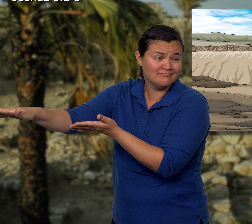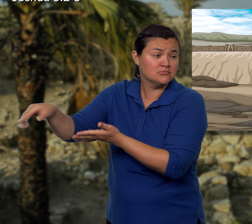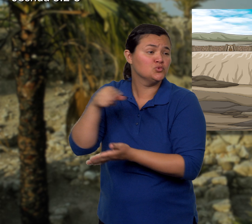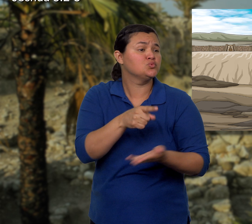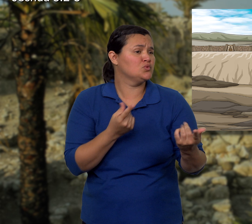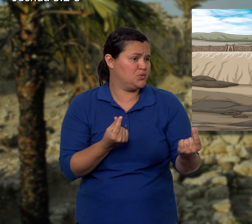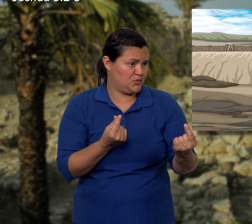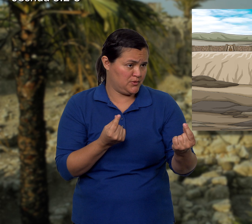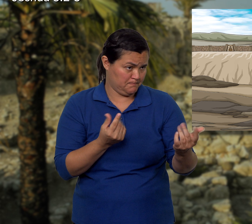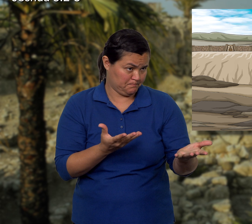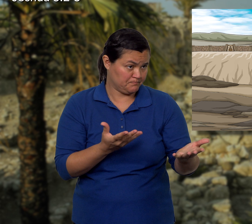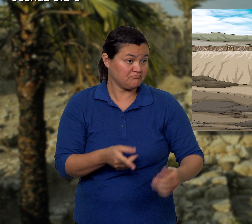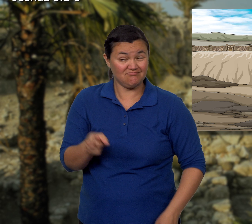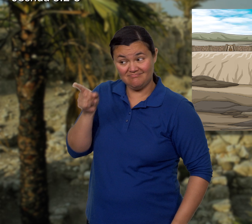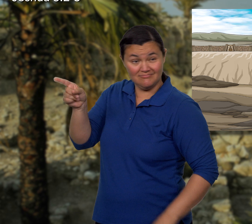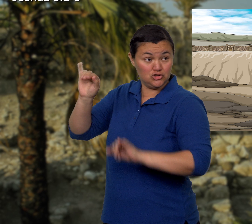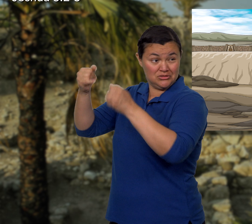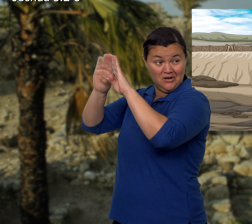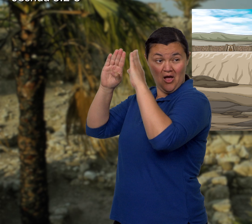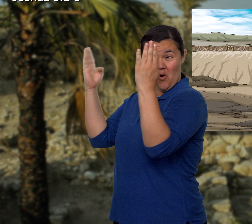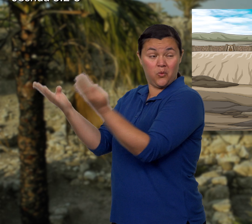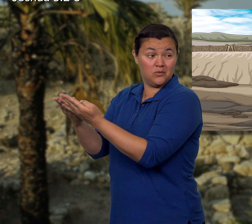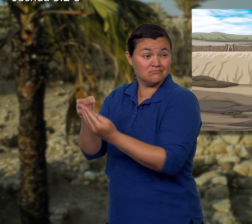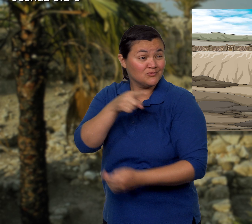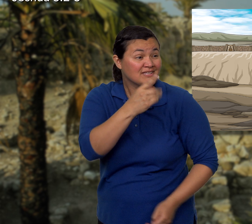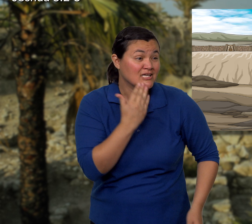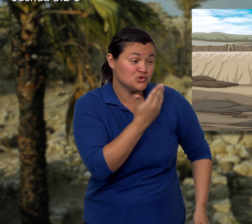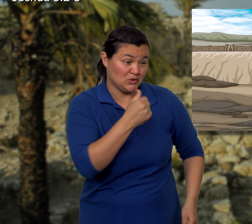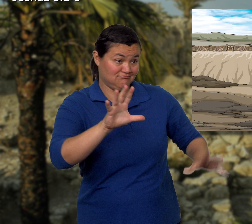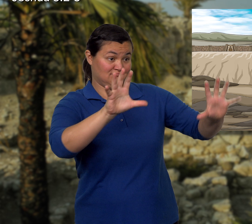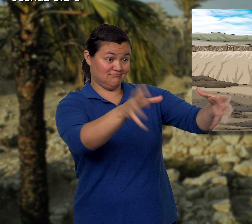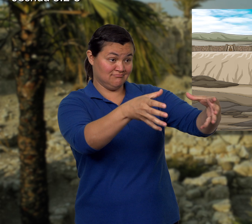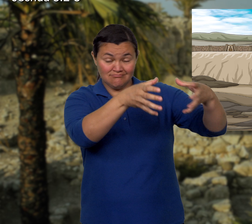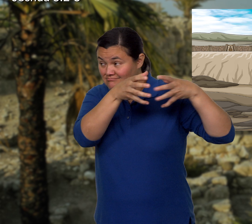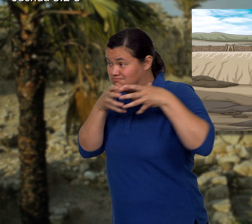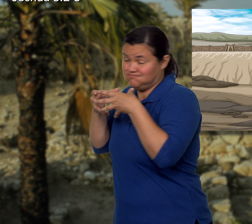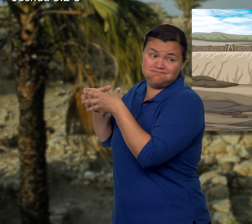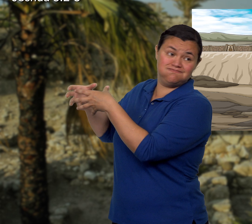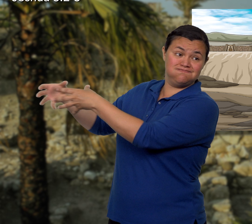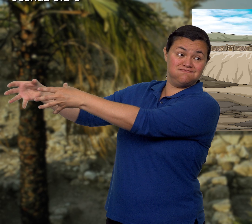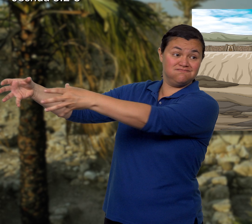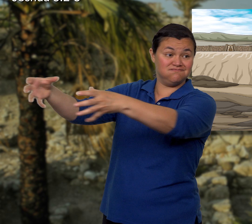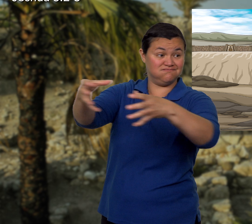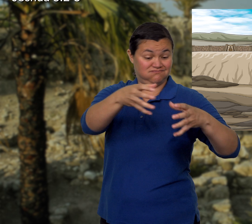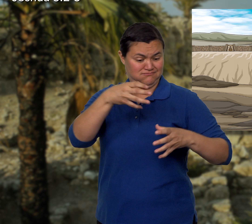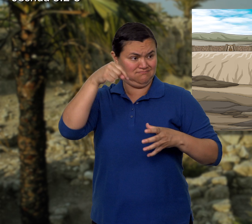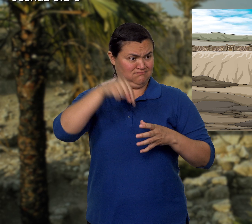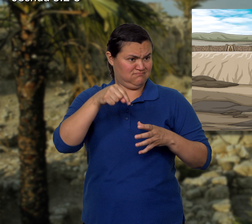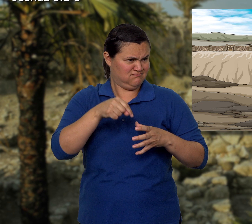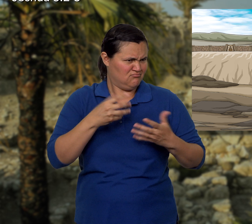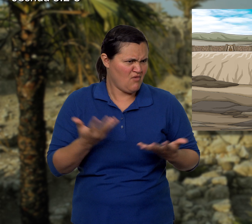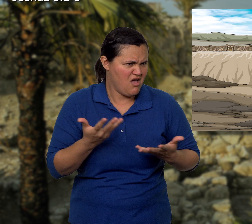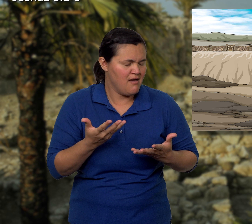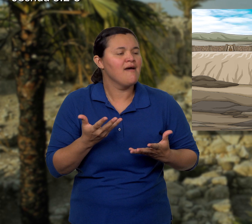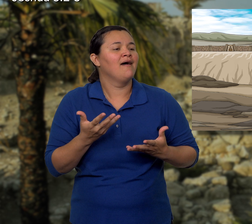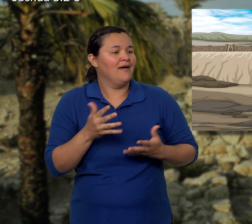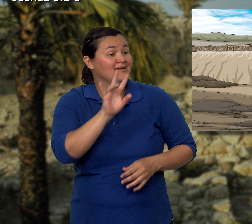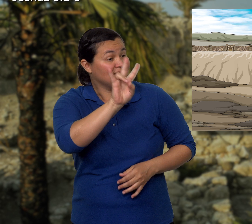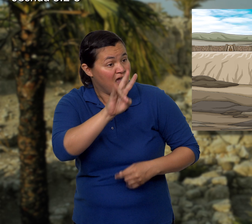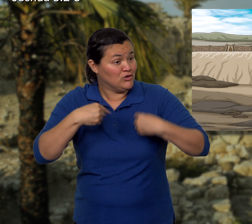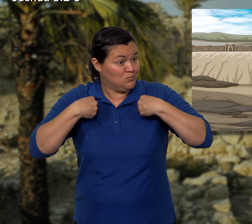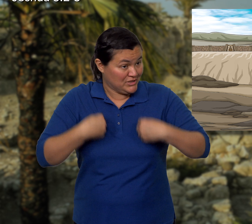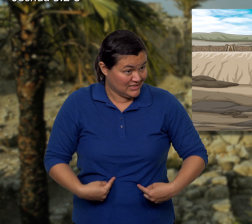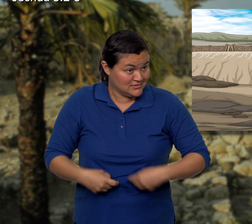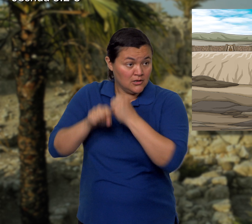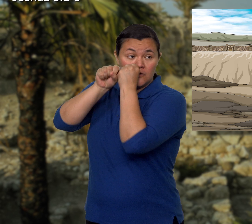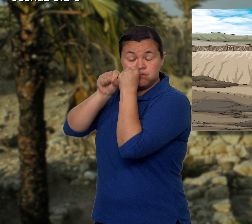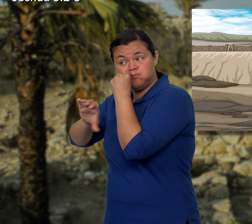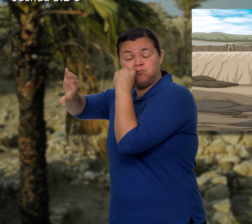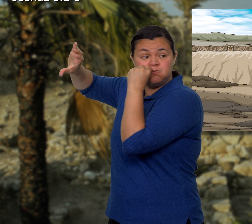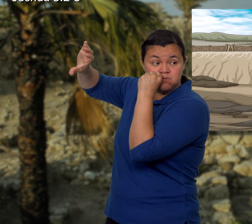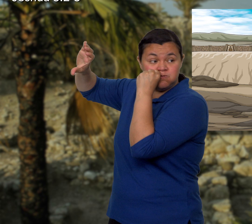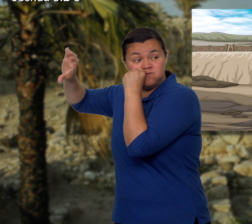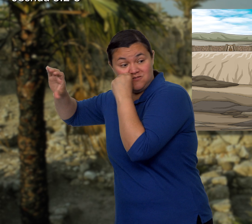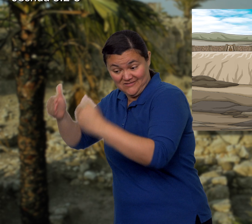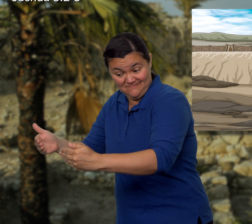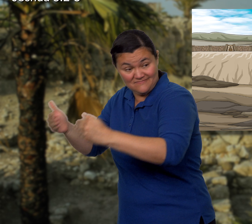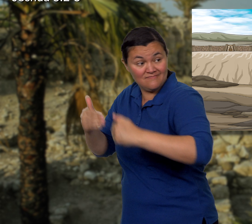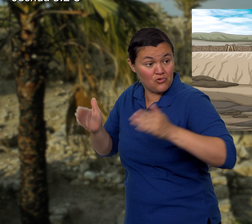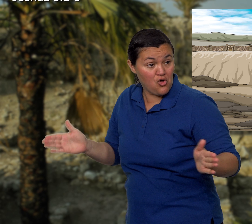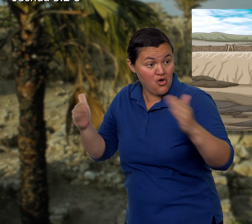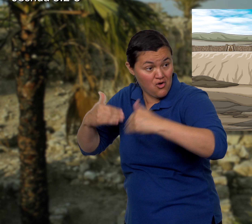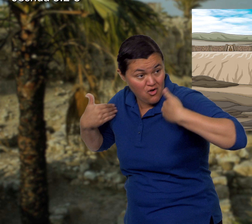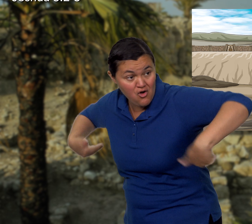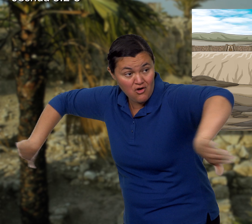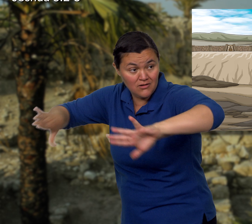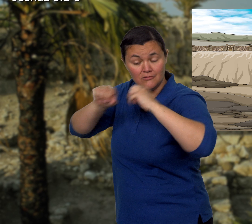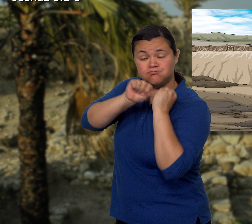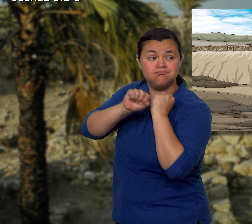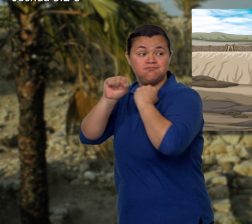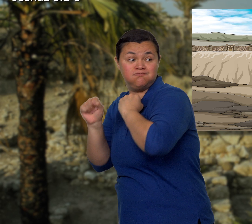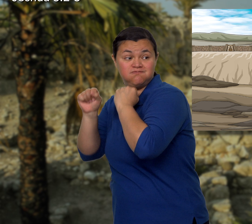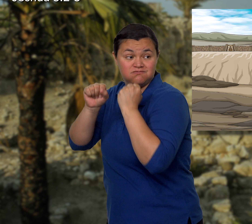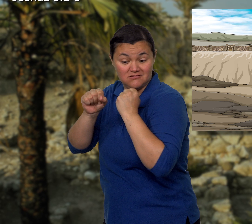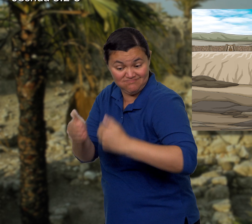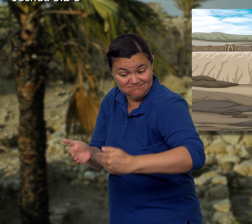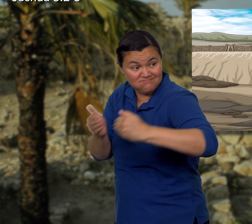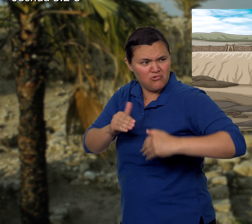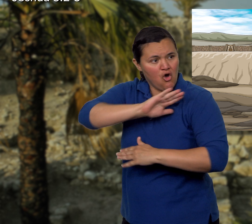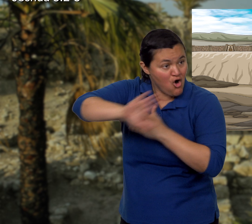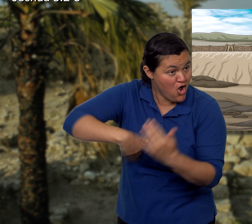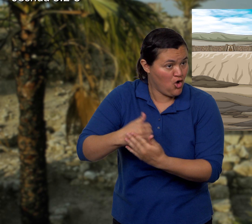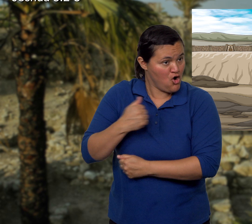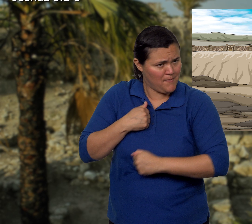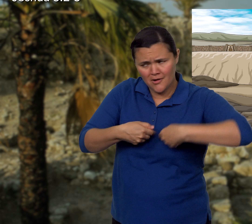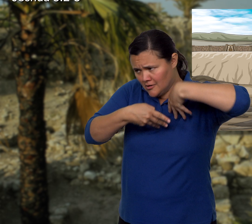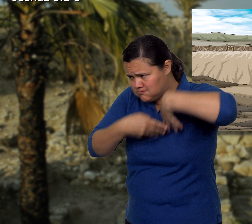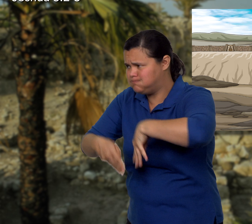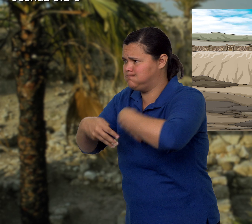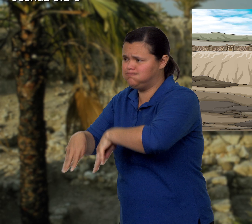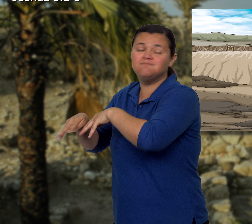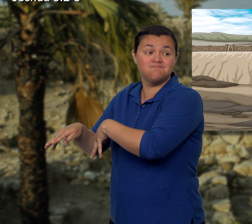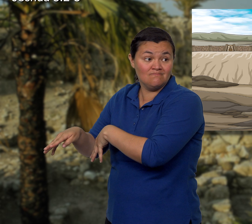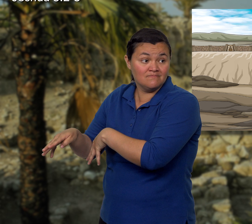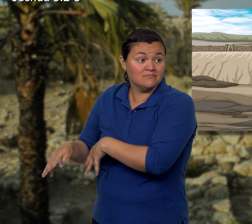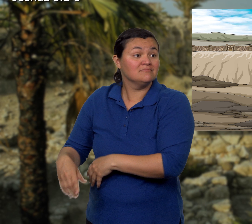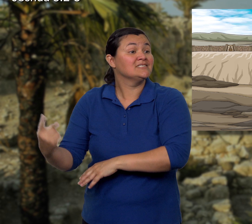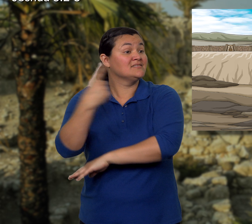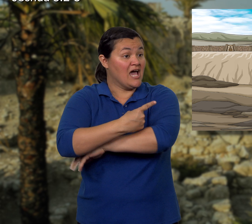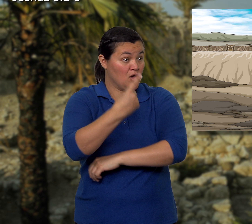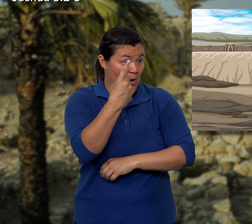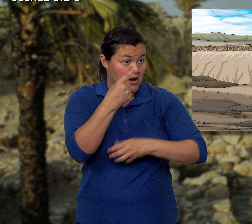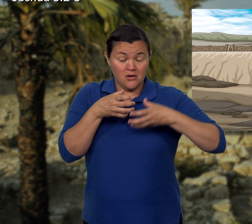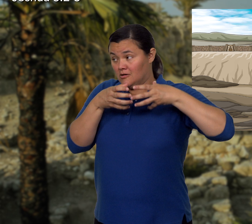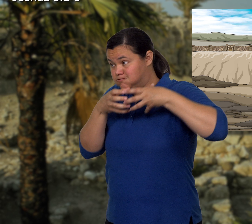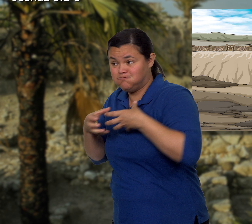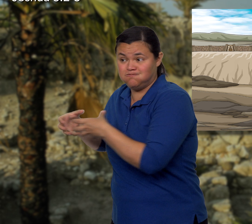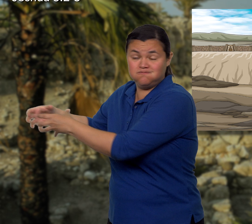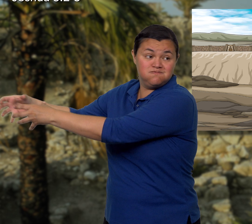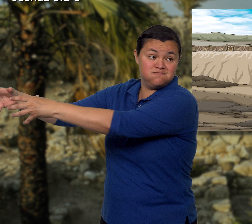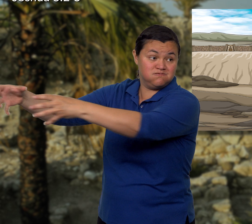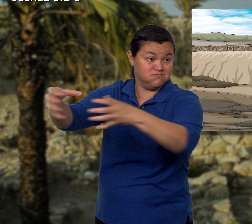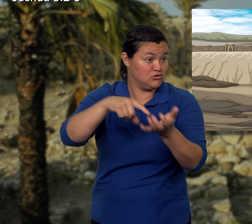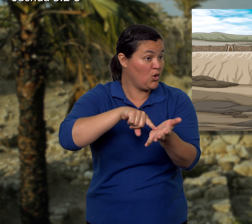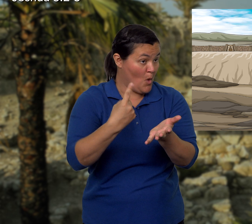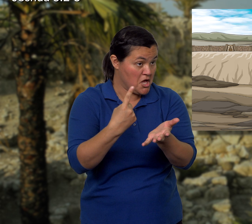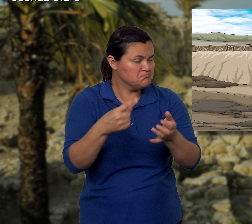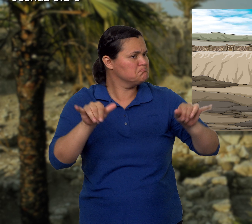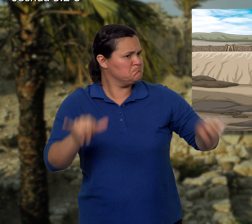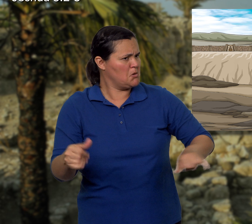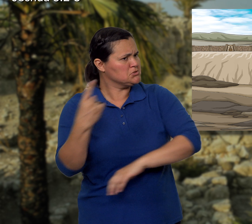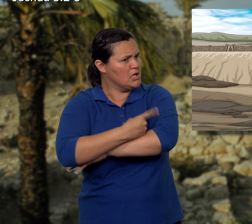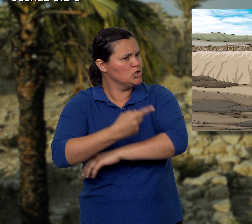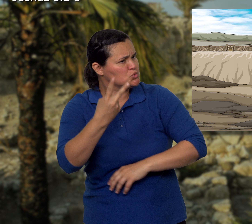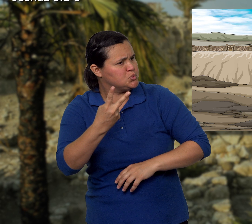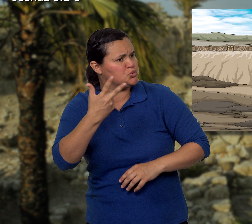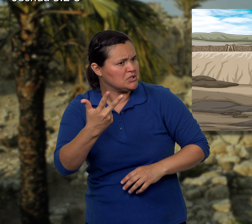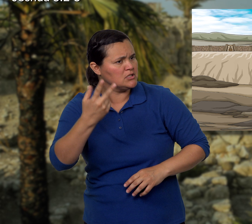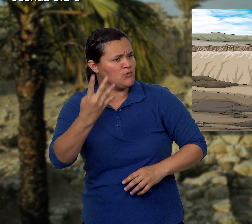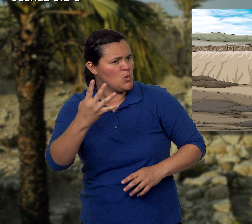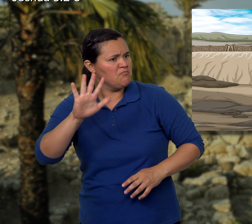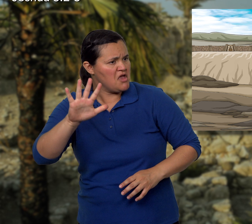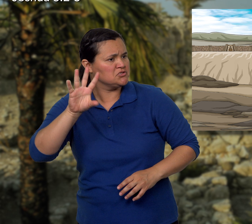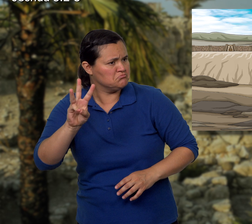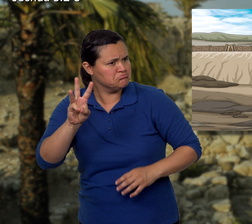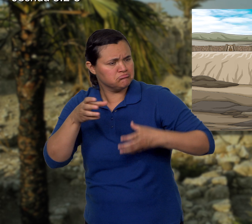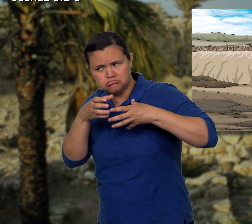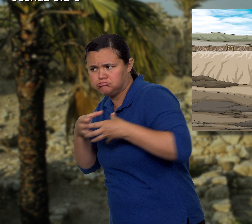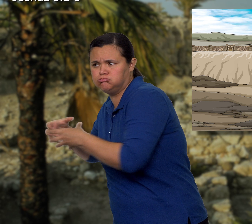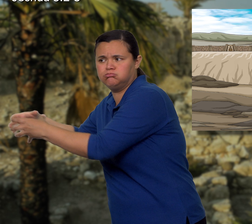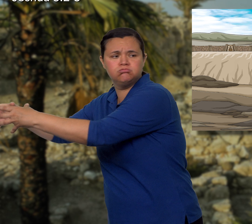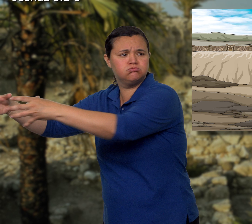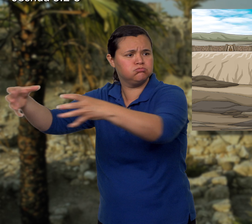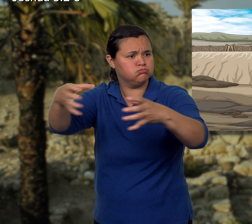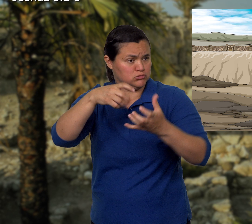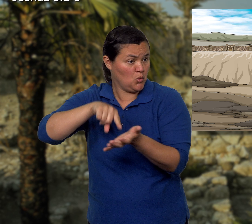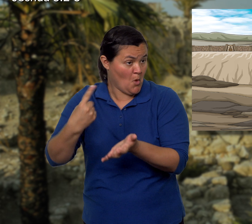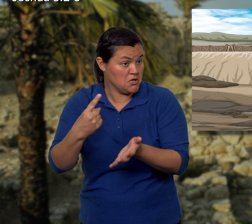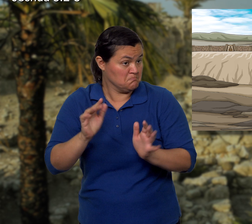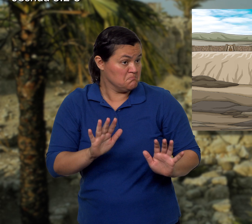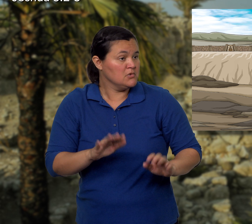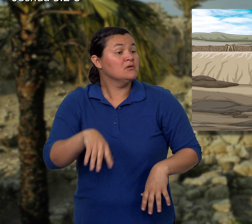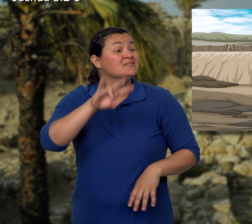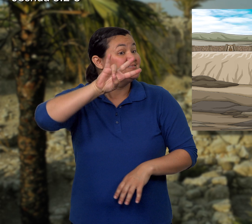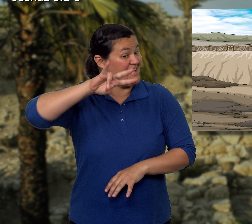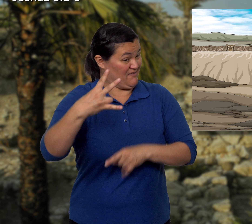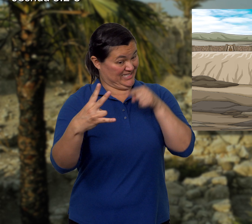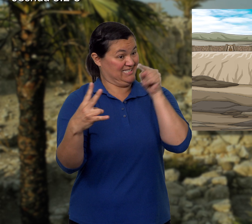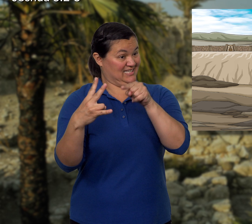March around the city with all the men of war, circling the city one time. Do this for six days. Have seven priests carry seven rams’ horns in front of the ark.